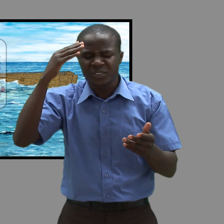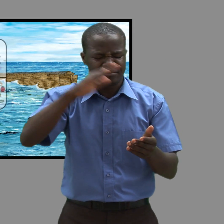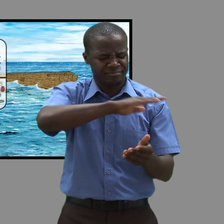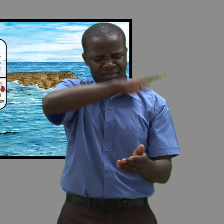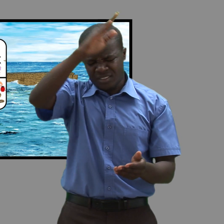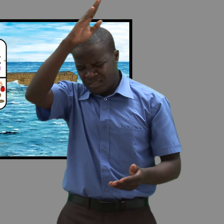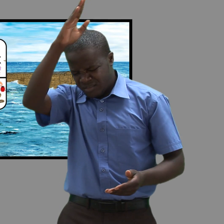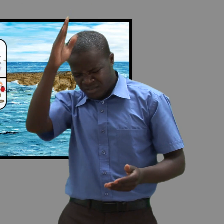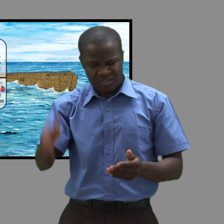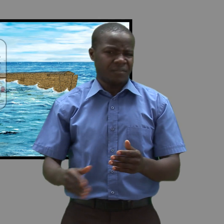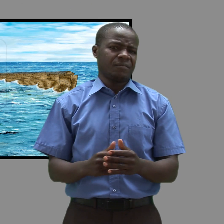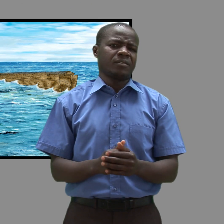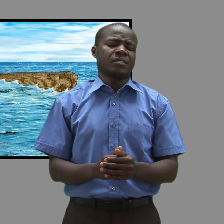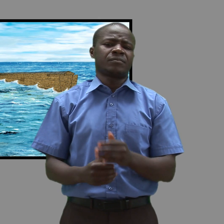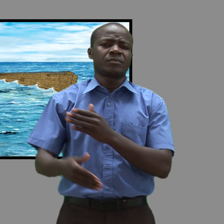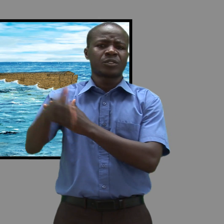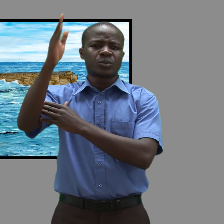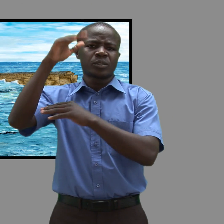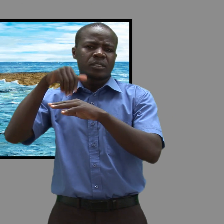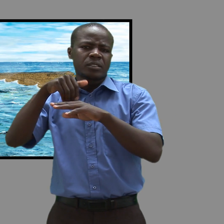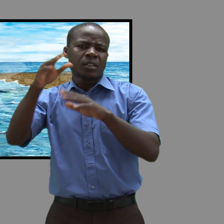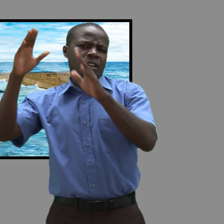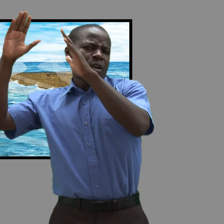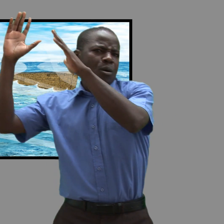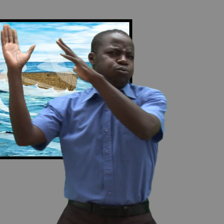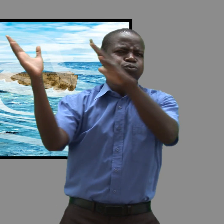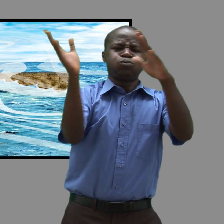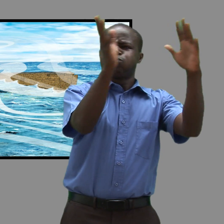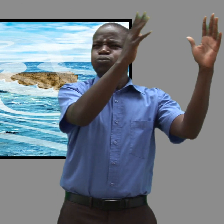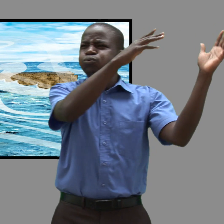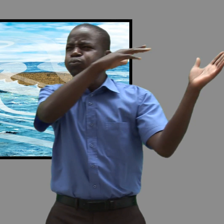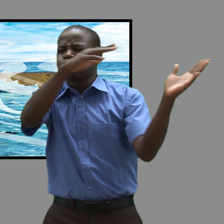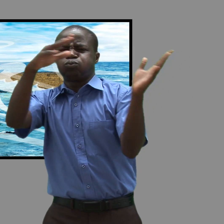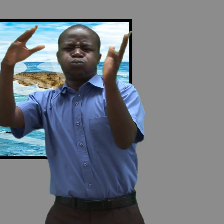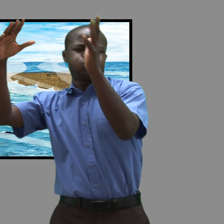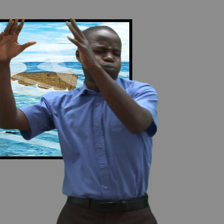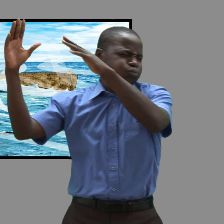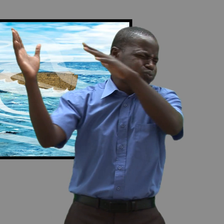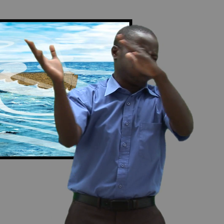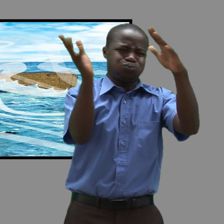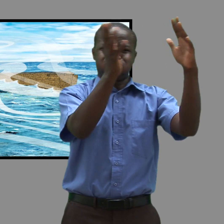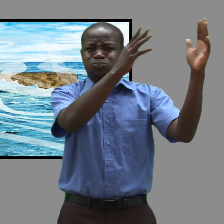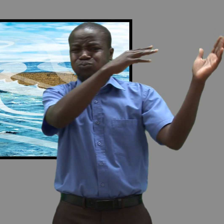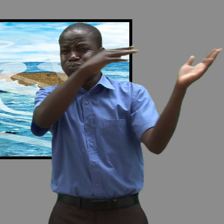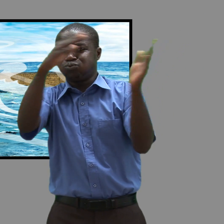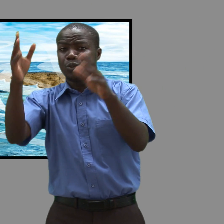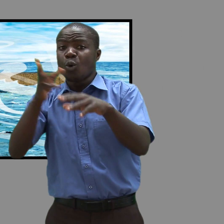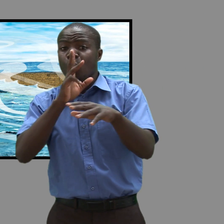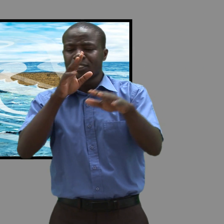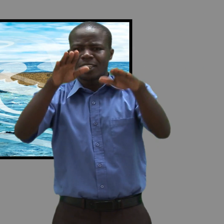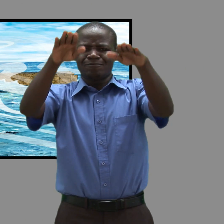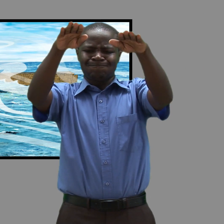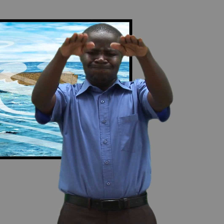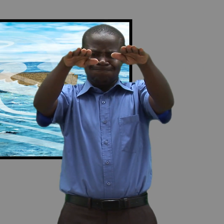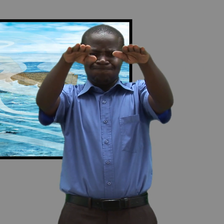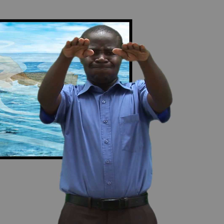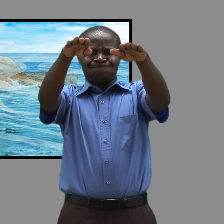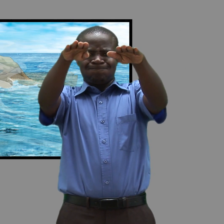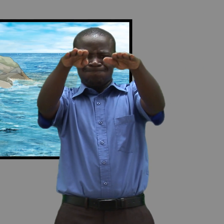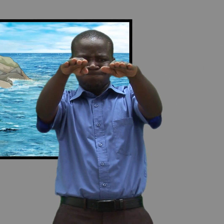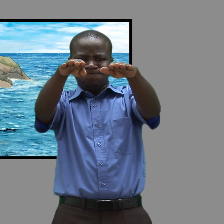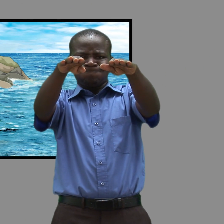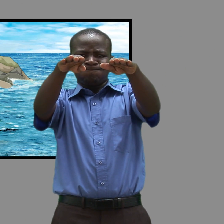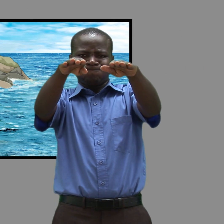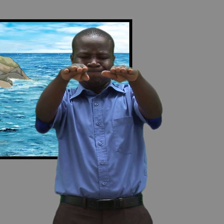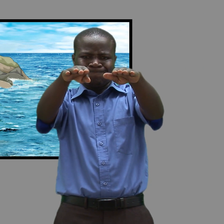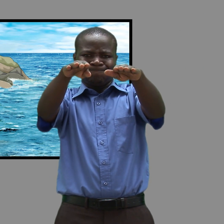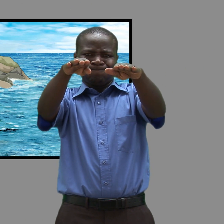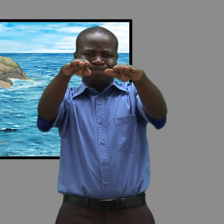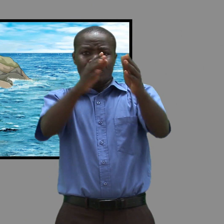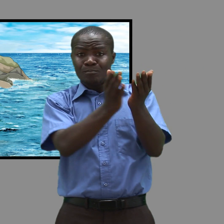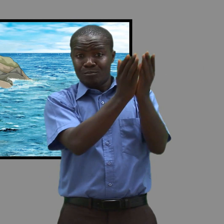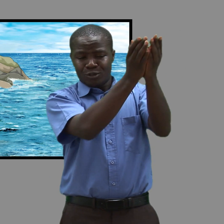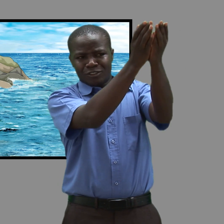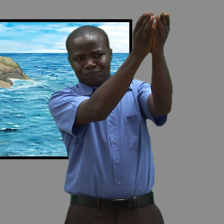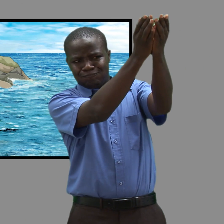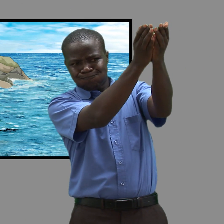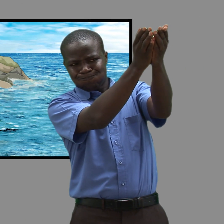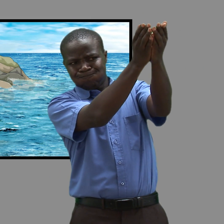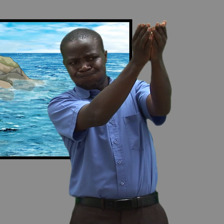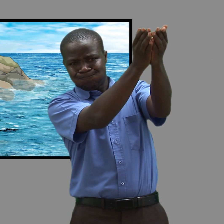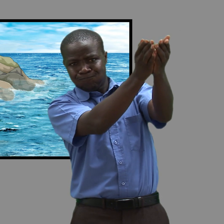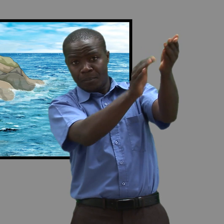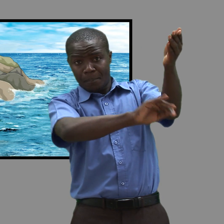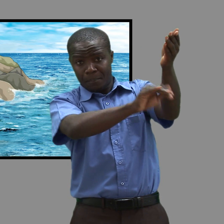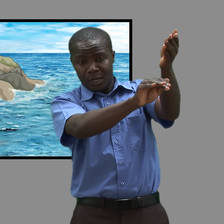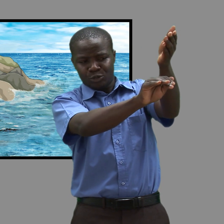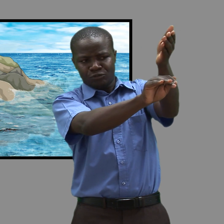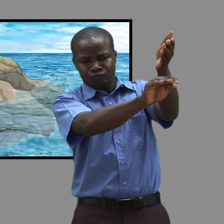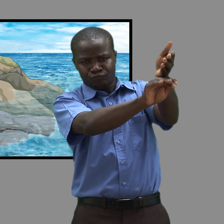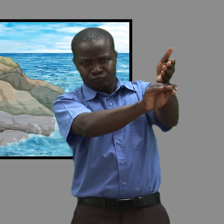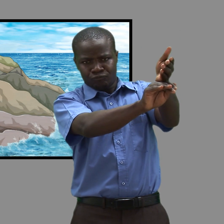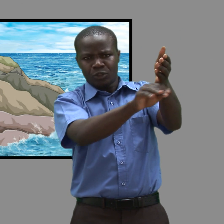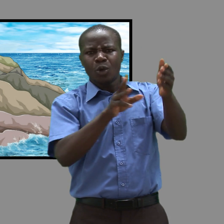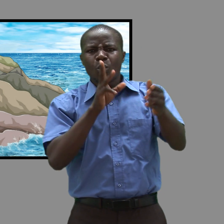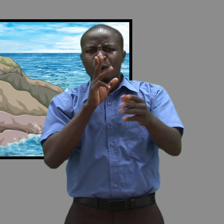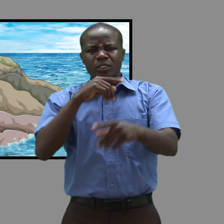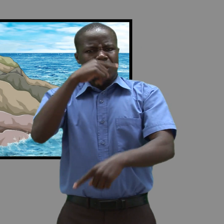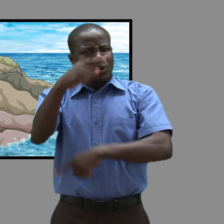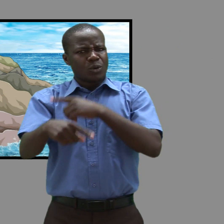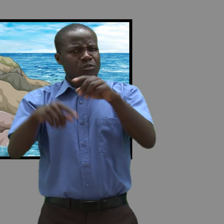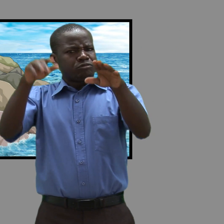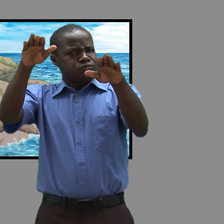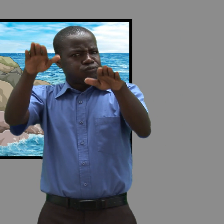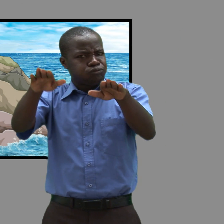And God sent a wind over the earth, and the waters began to subside. The springs of the deep and the floodgates of the heavens were closed, and the rain from the sky was restrained. The waters receded steadily from the earth, and after 150 days the waters had gone down.